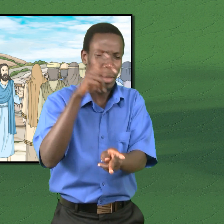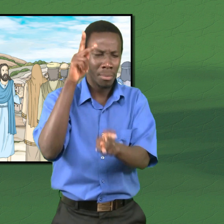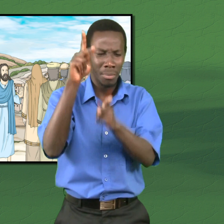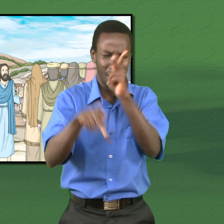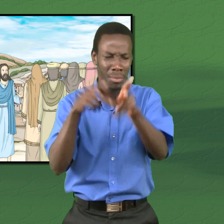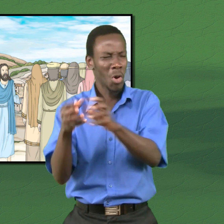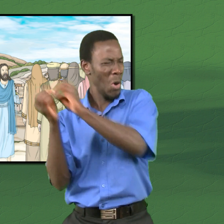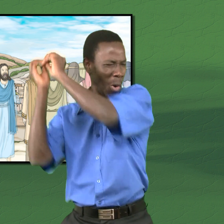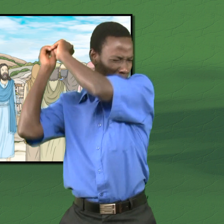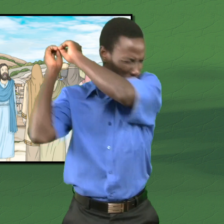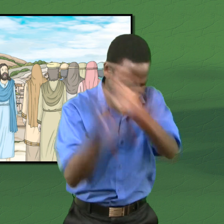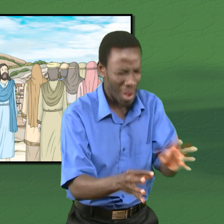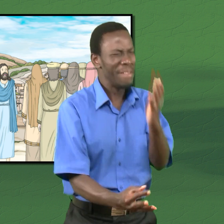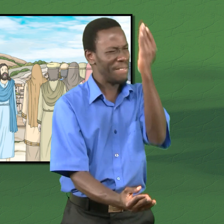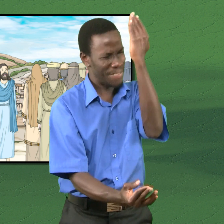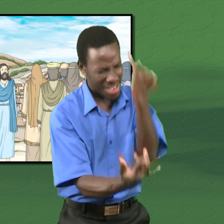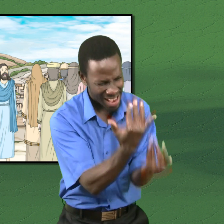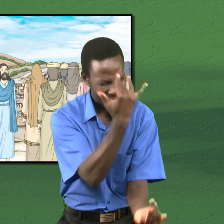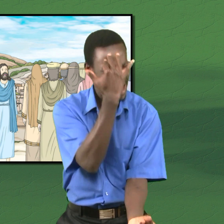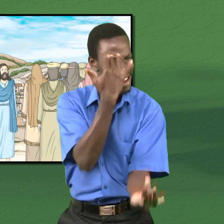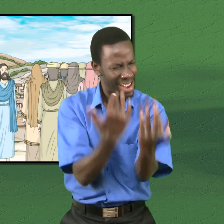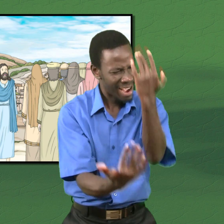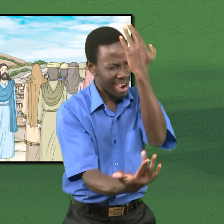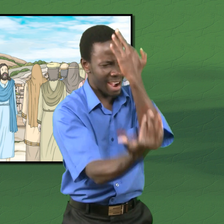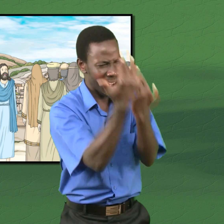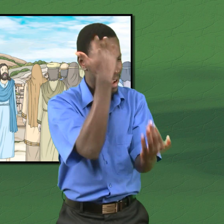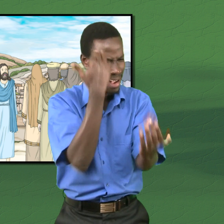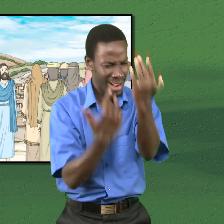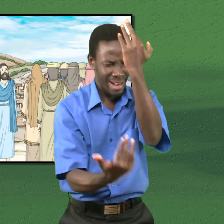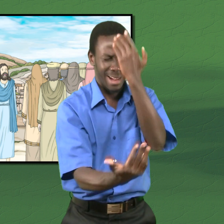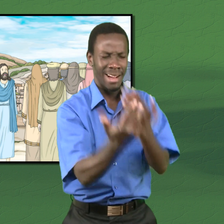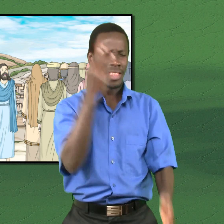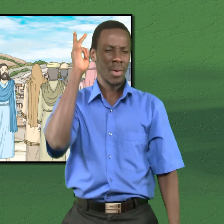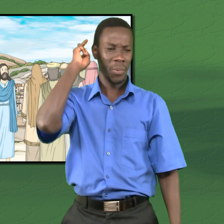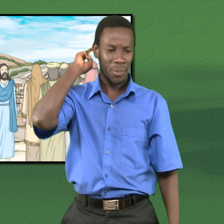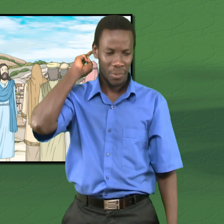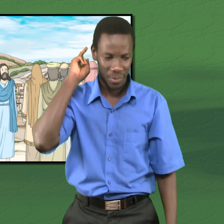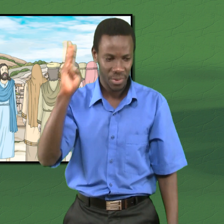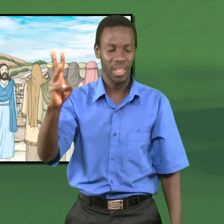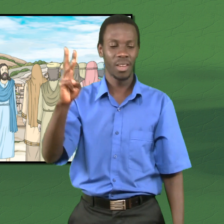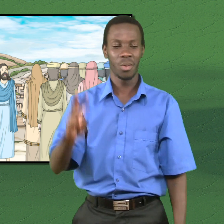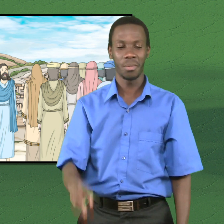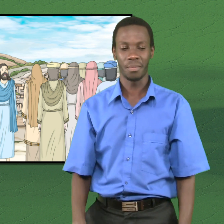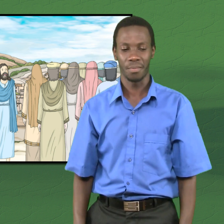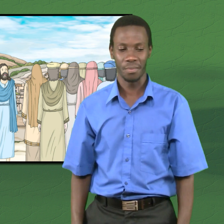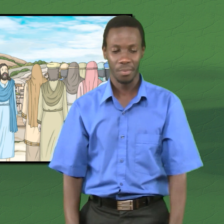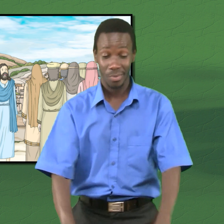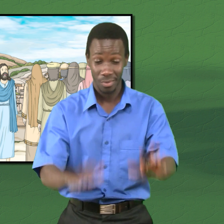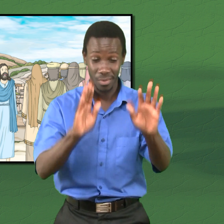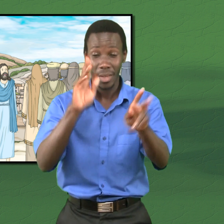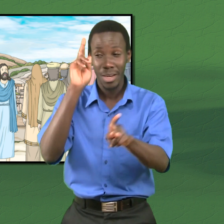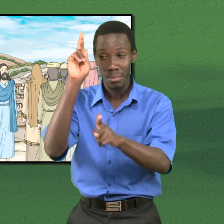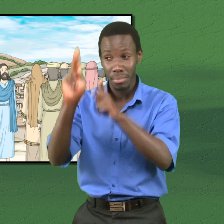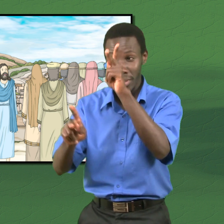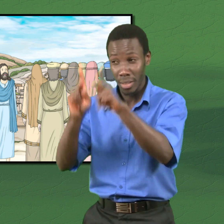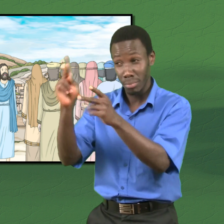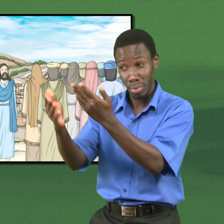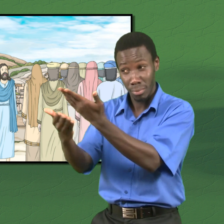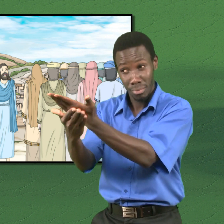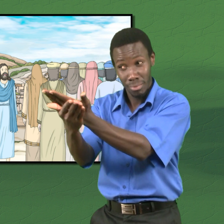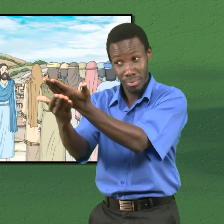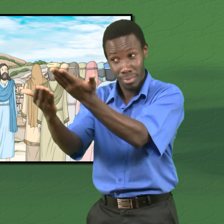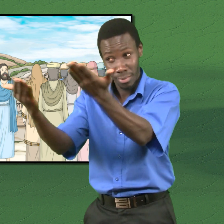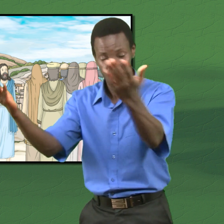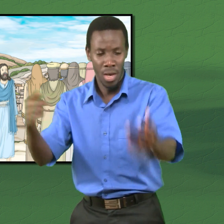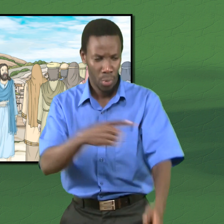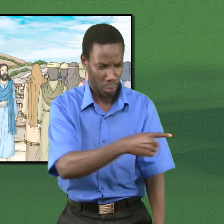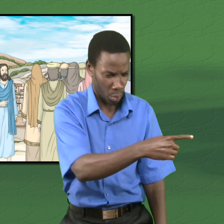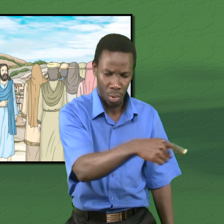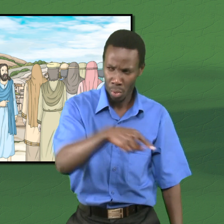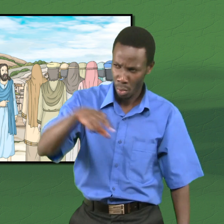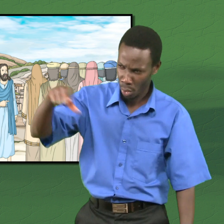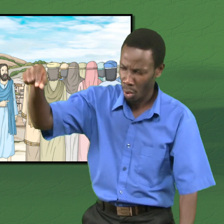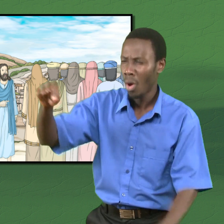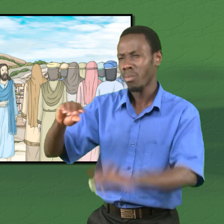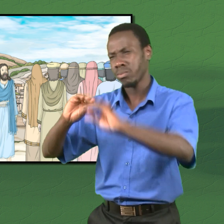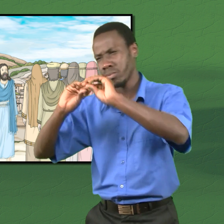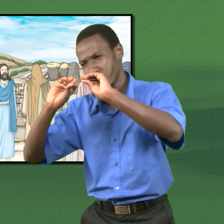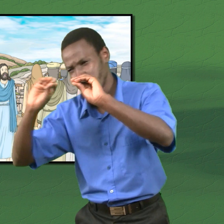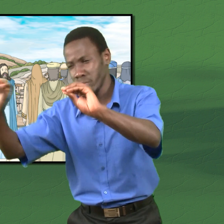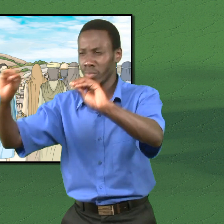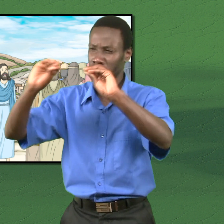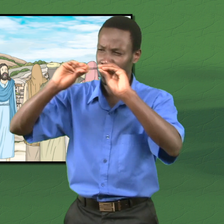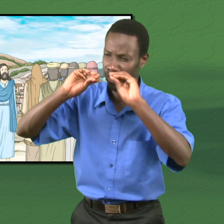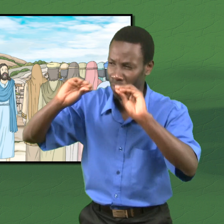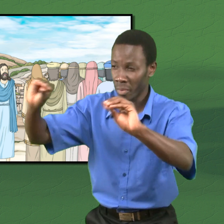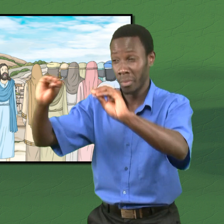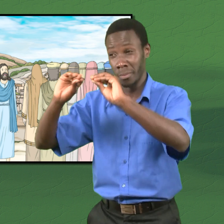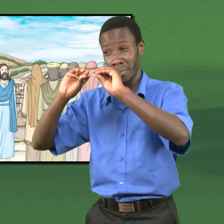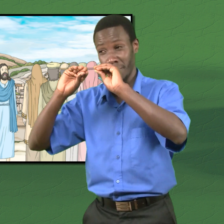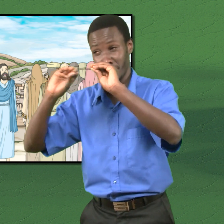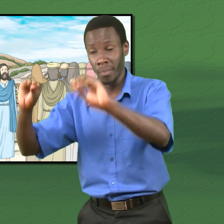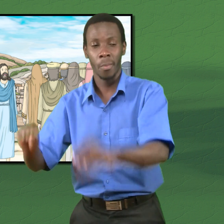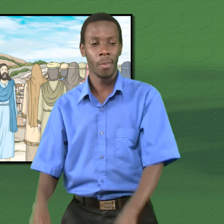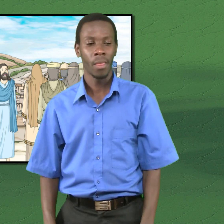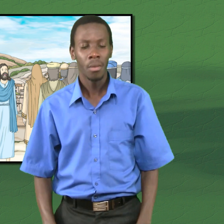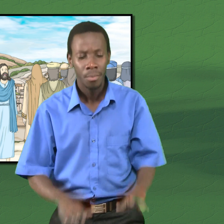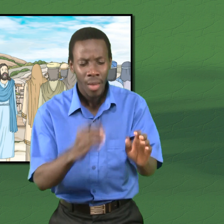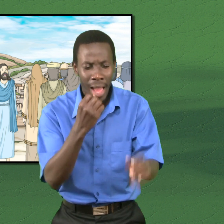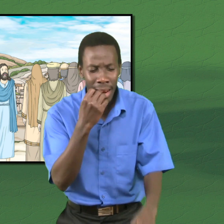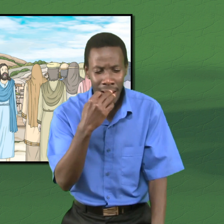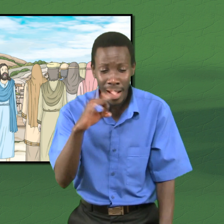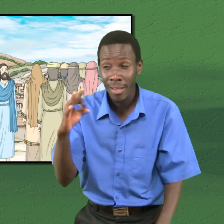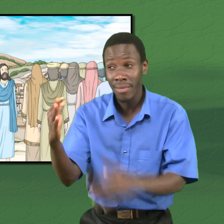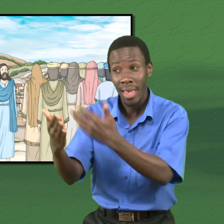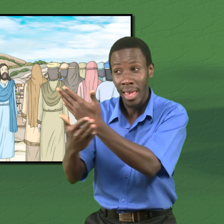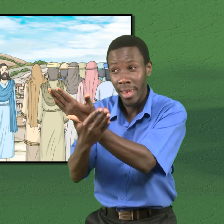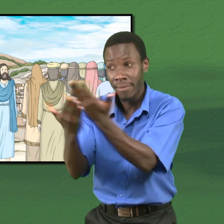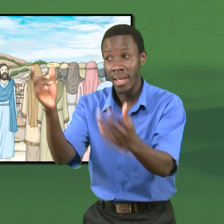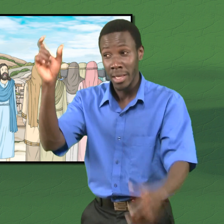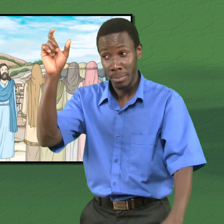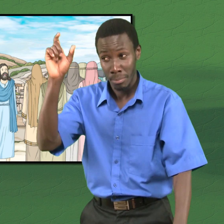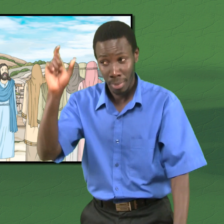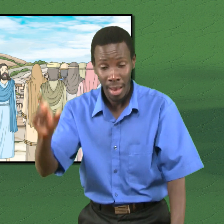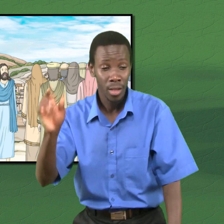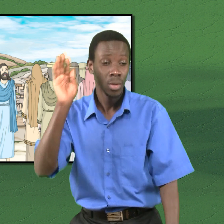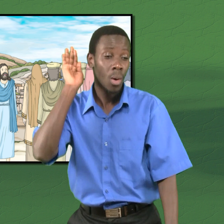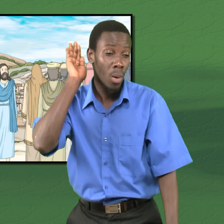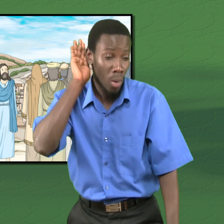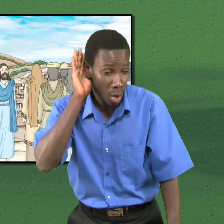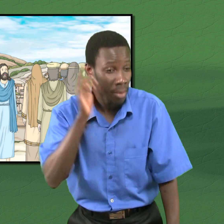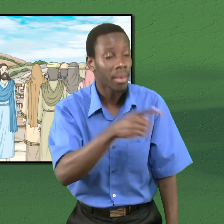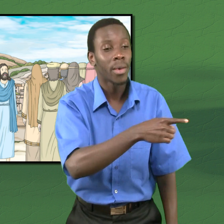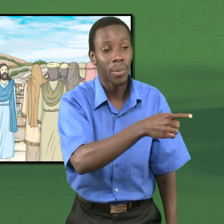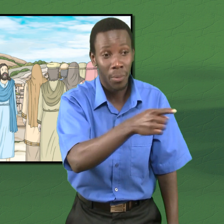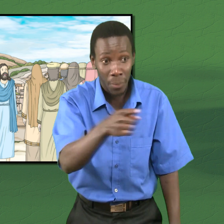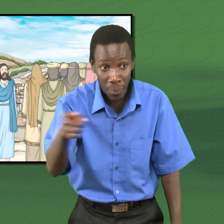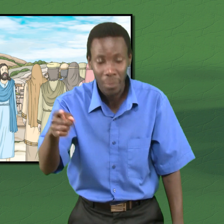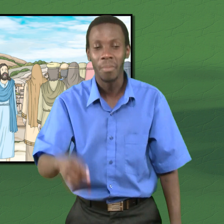No, you will be brought down to Hades!